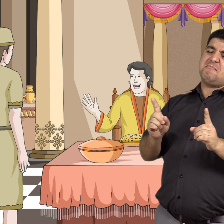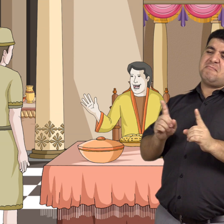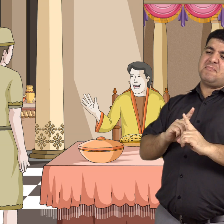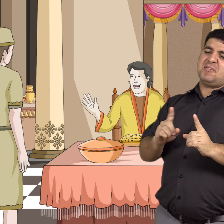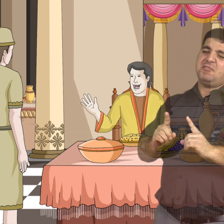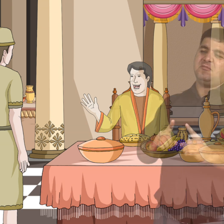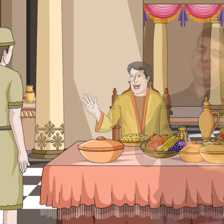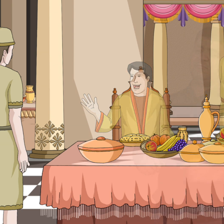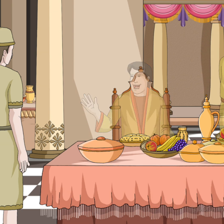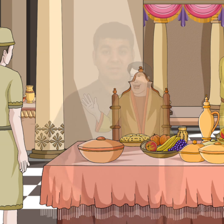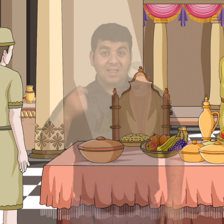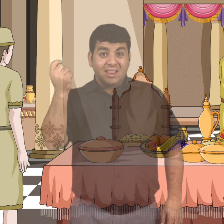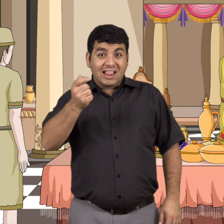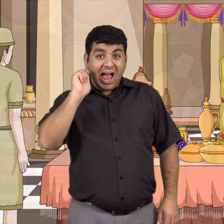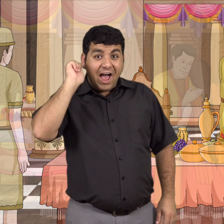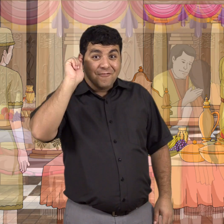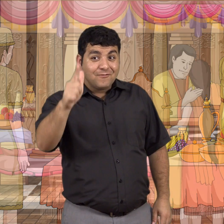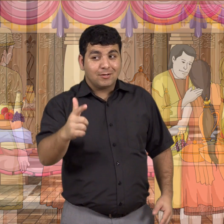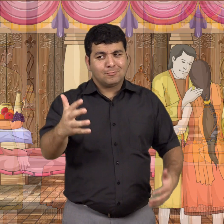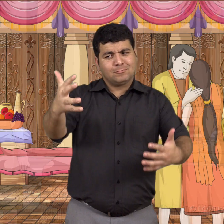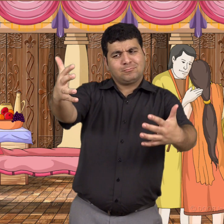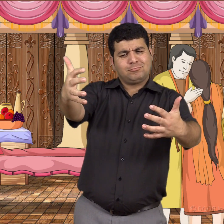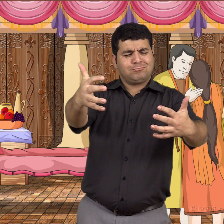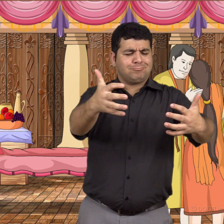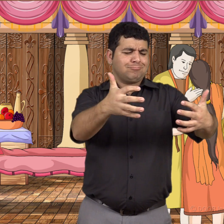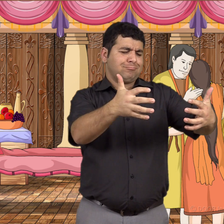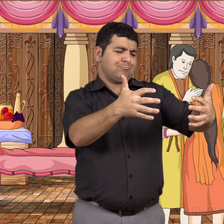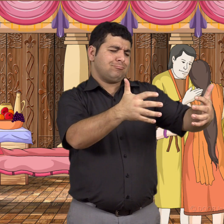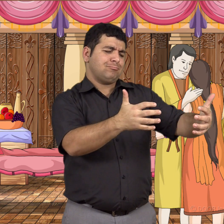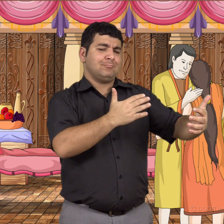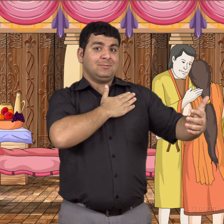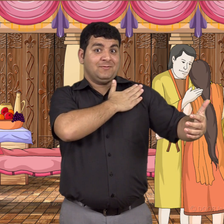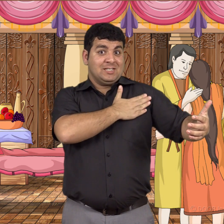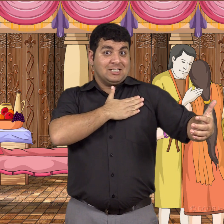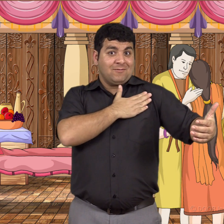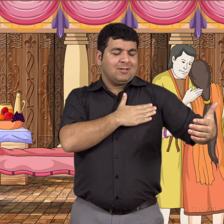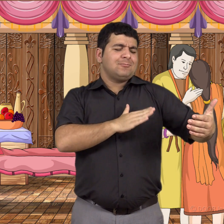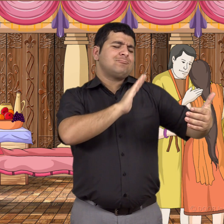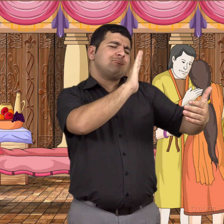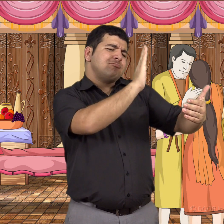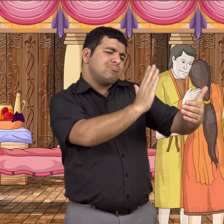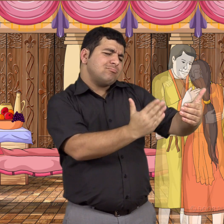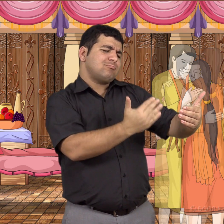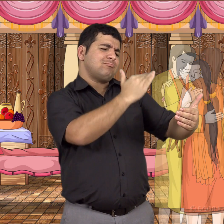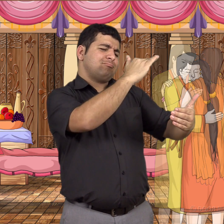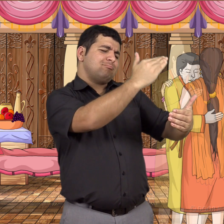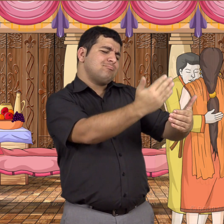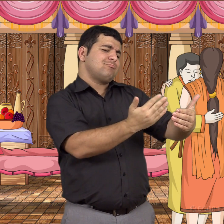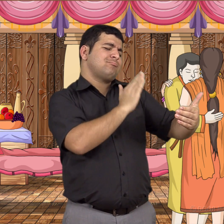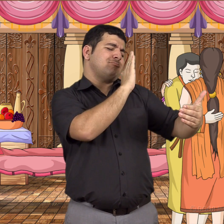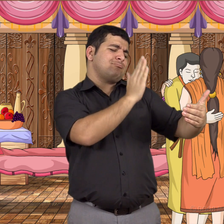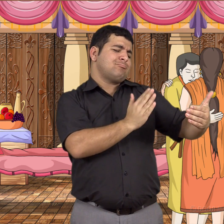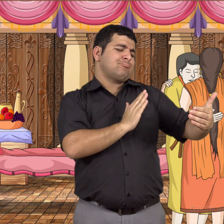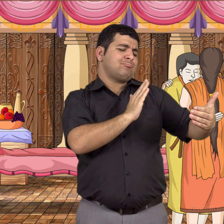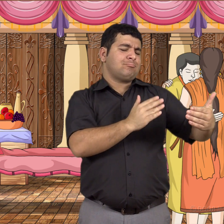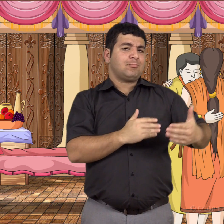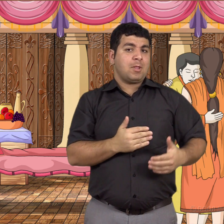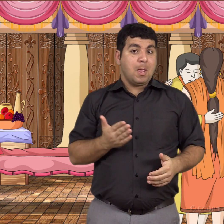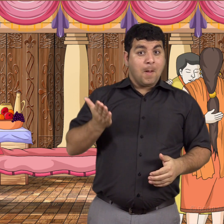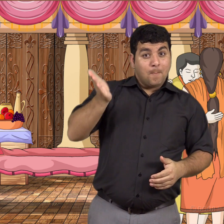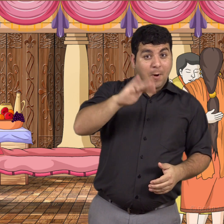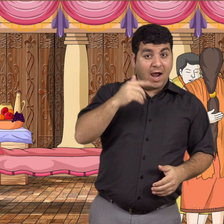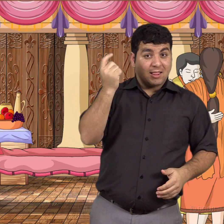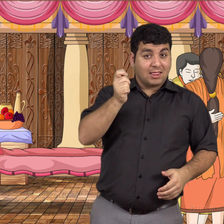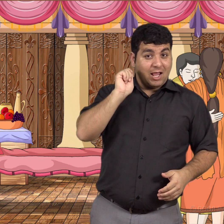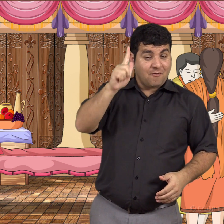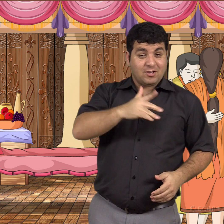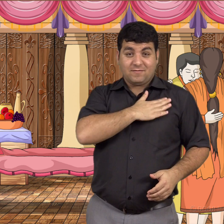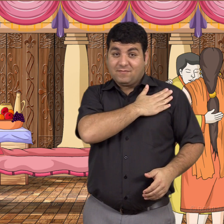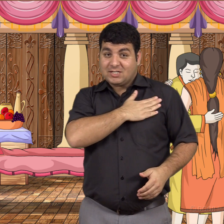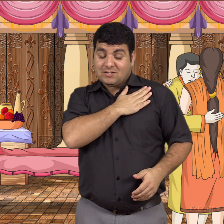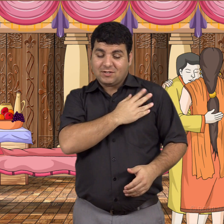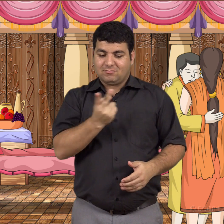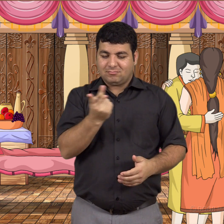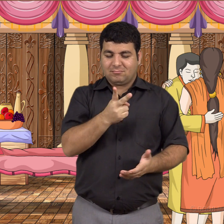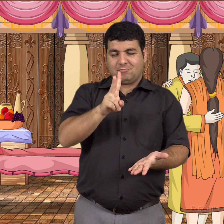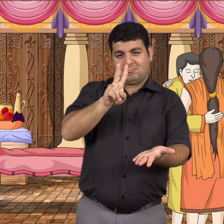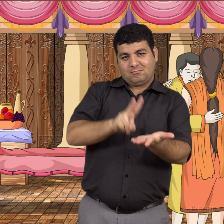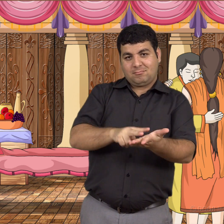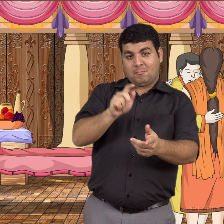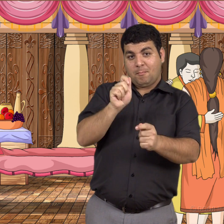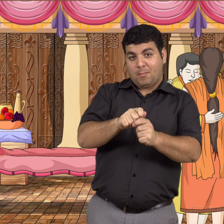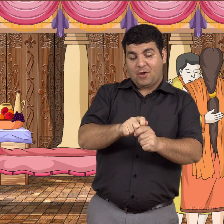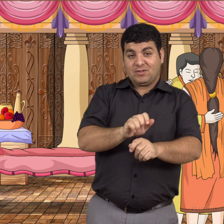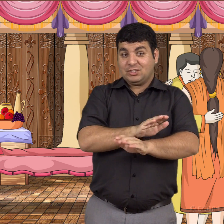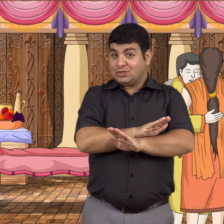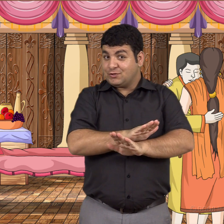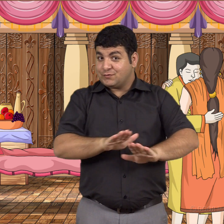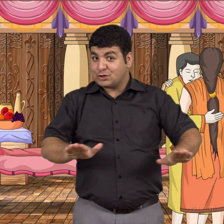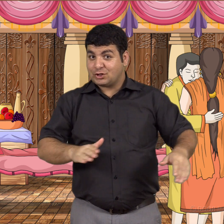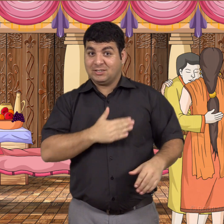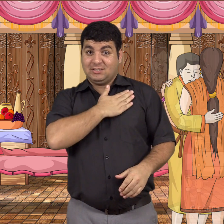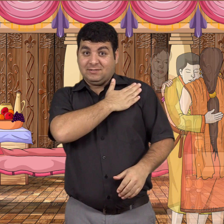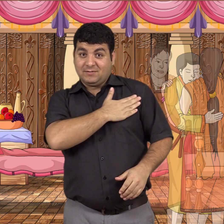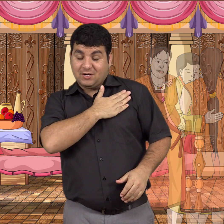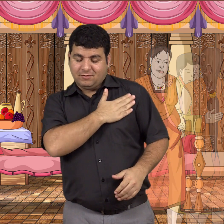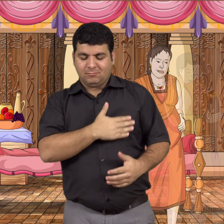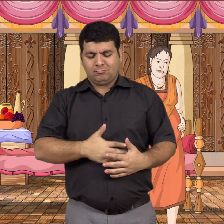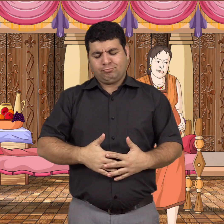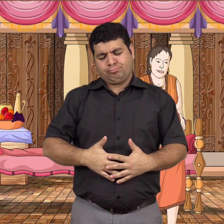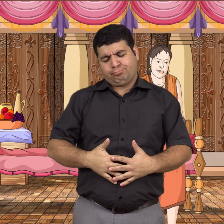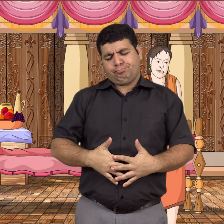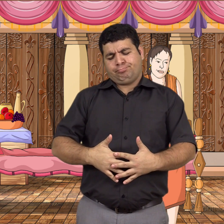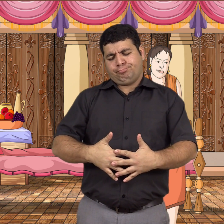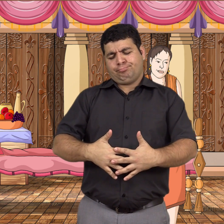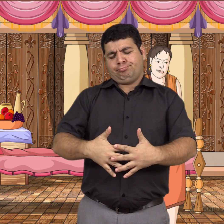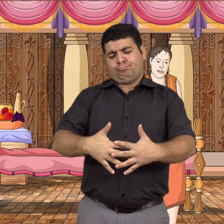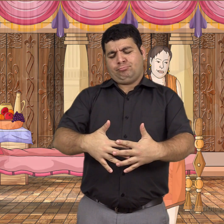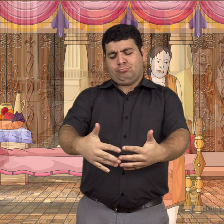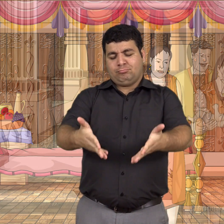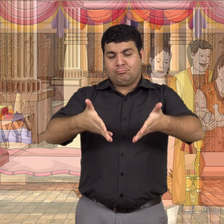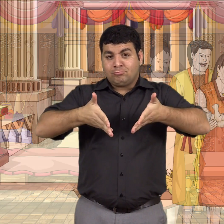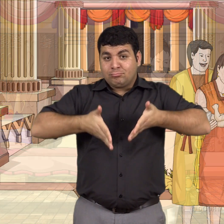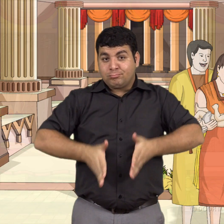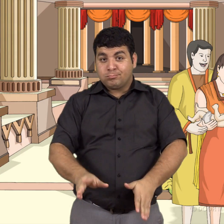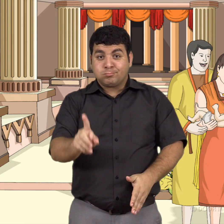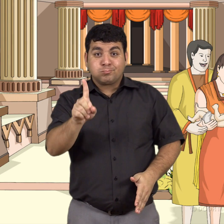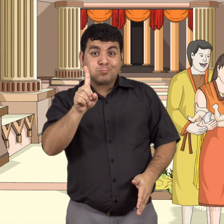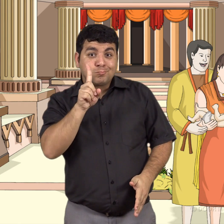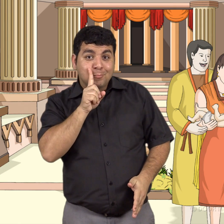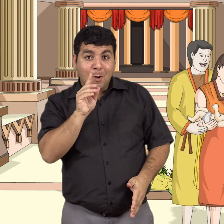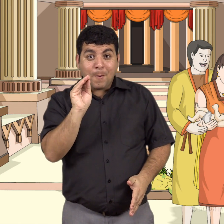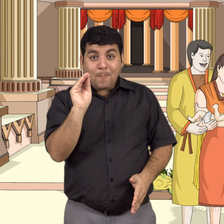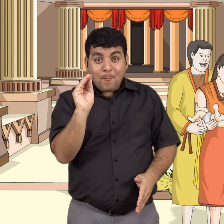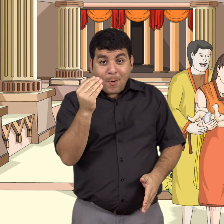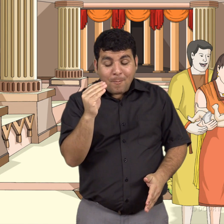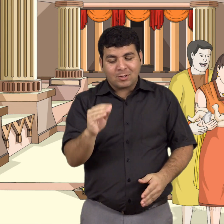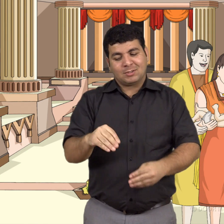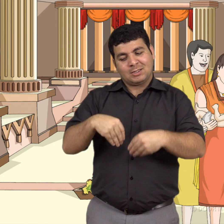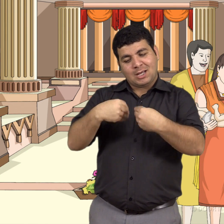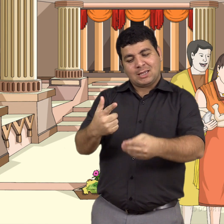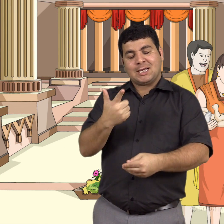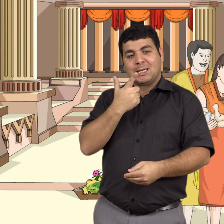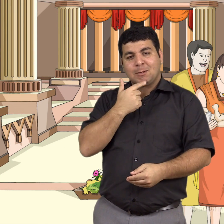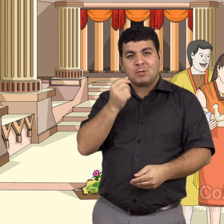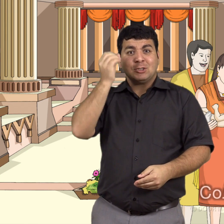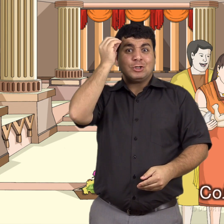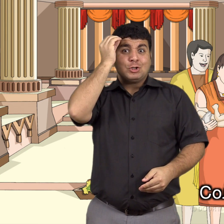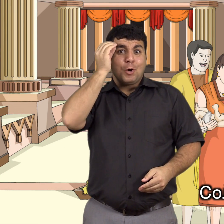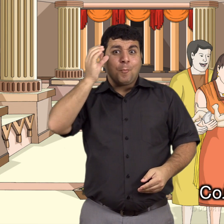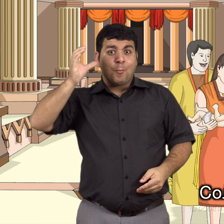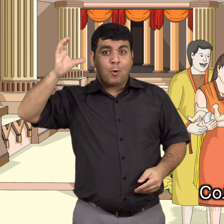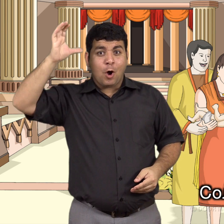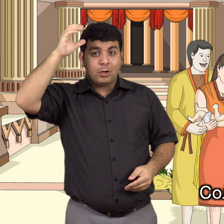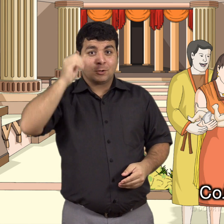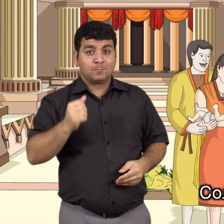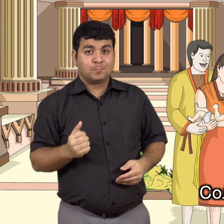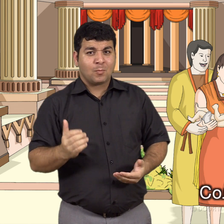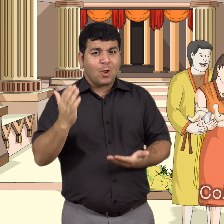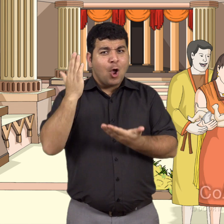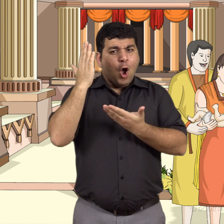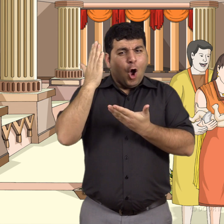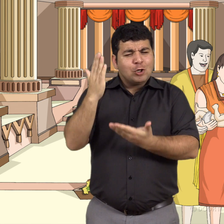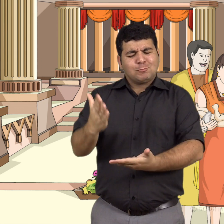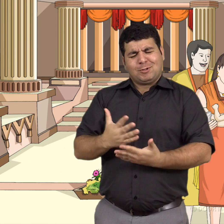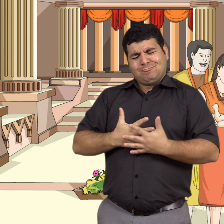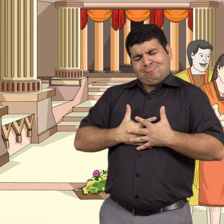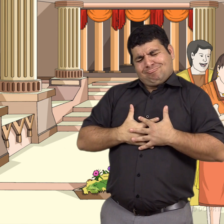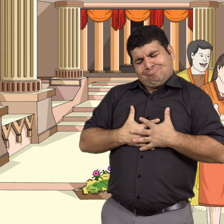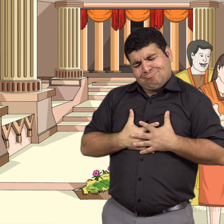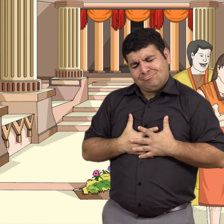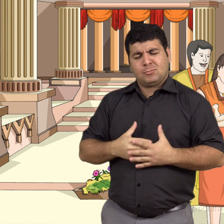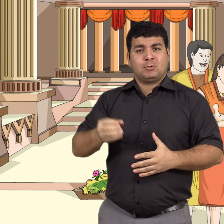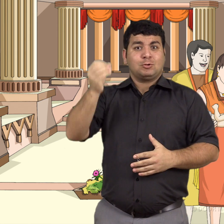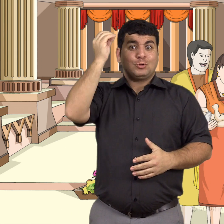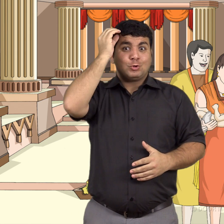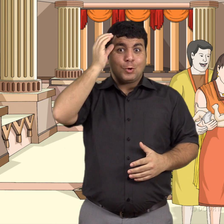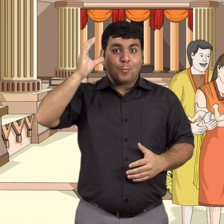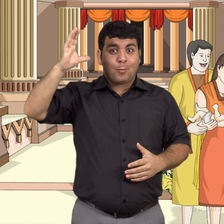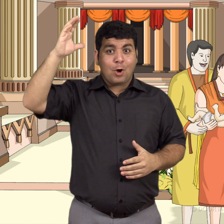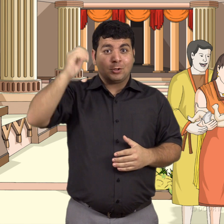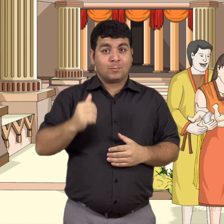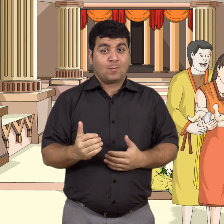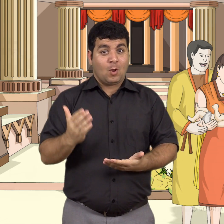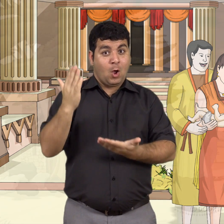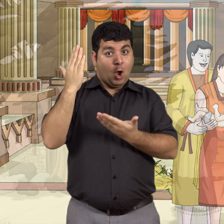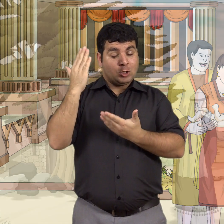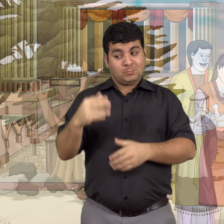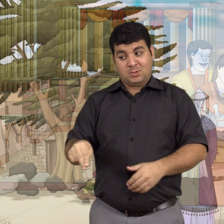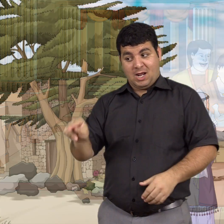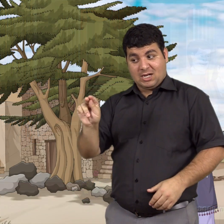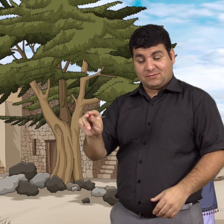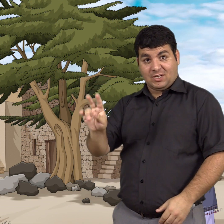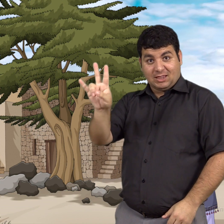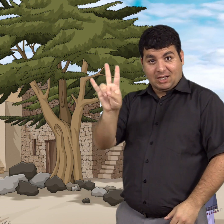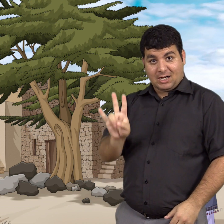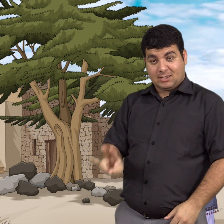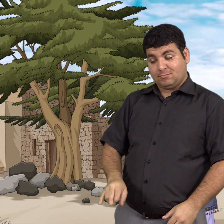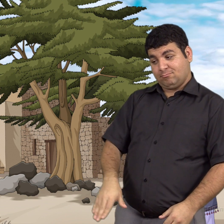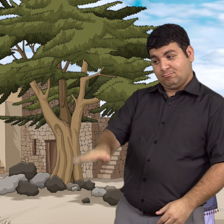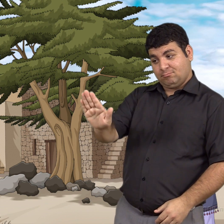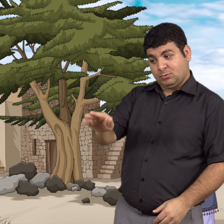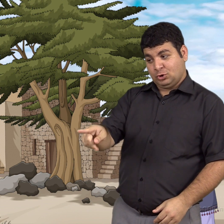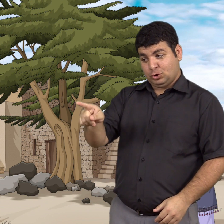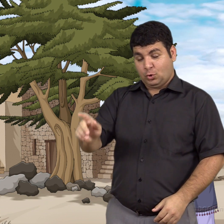Then David comforted his wife Bathsheba, and he went to her and lay with her. So she gave birth to a son, and they named him Solomon.